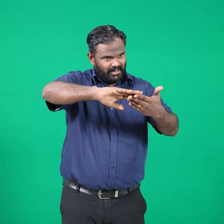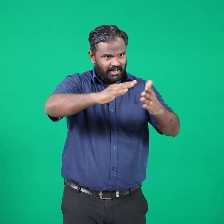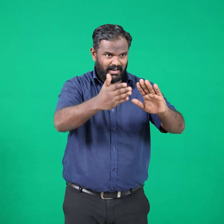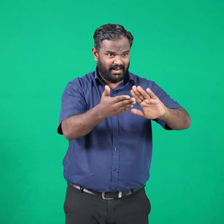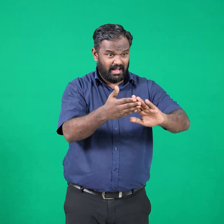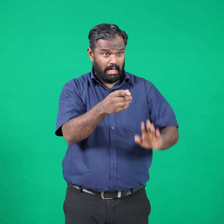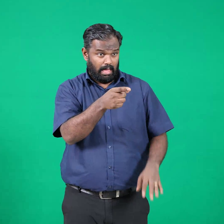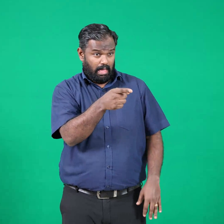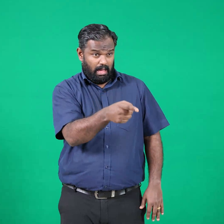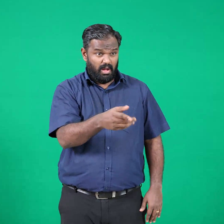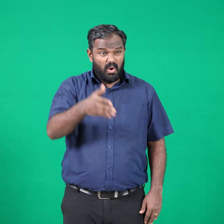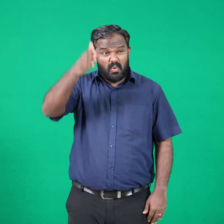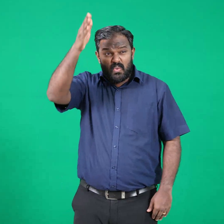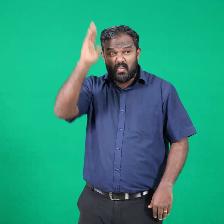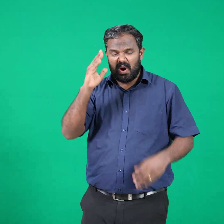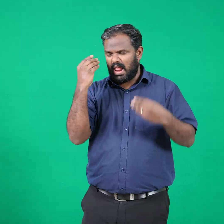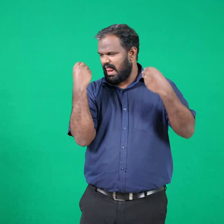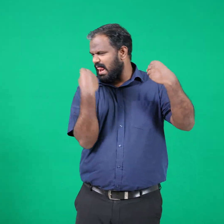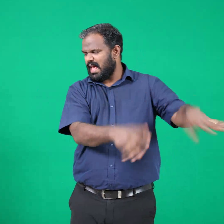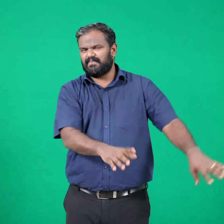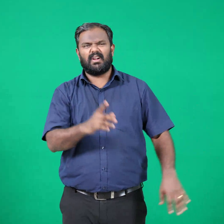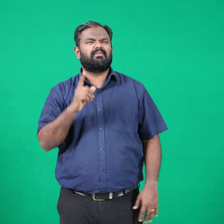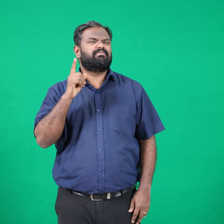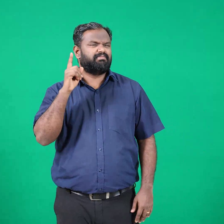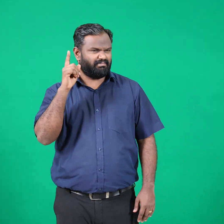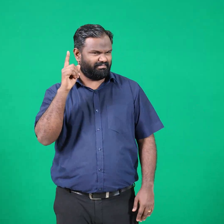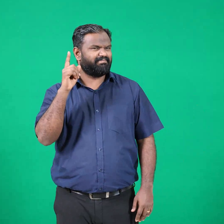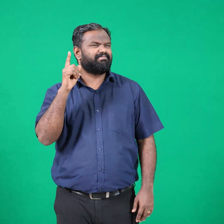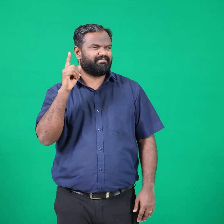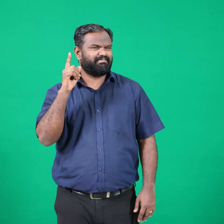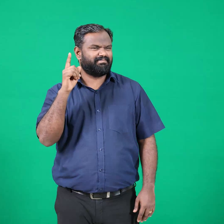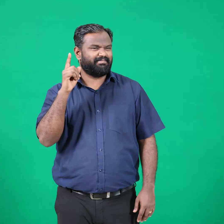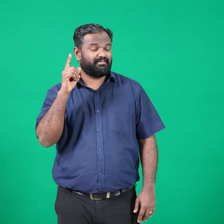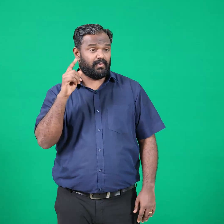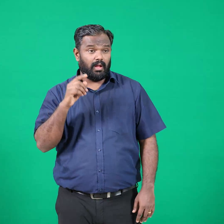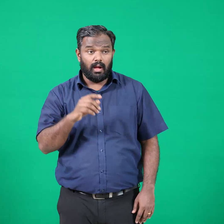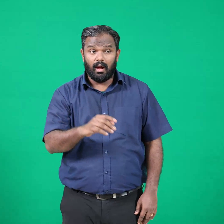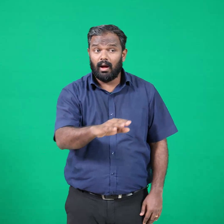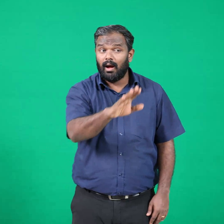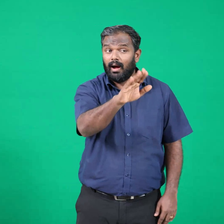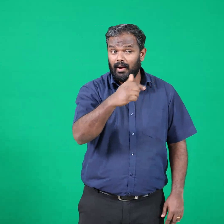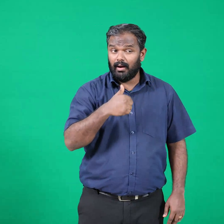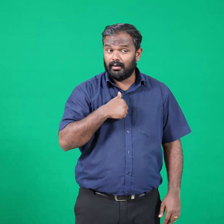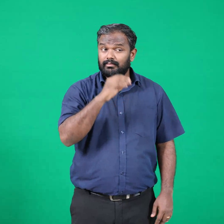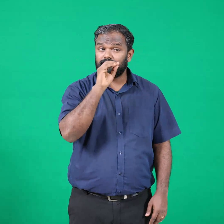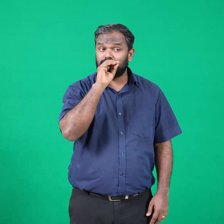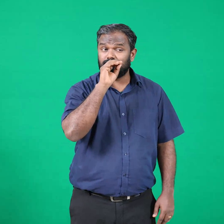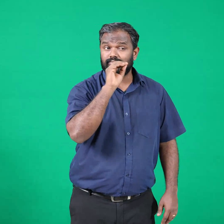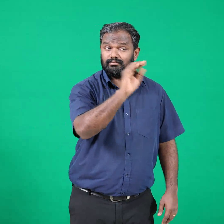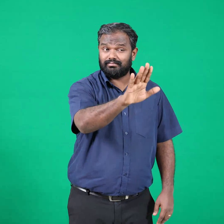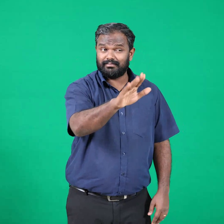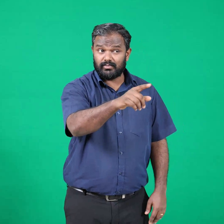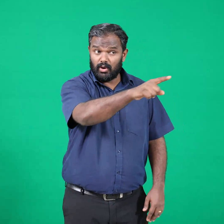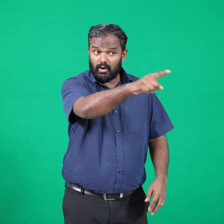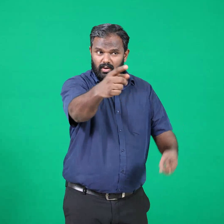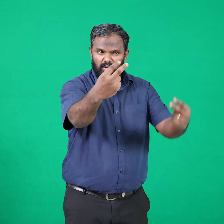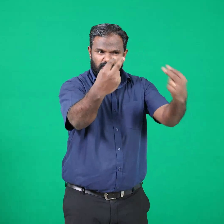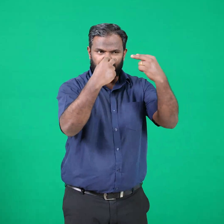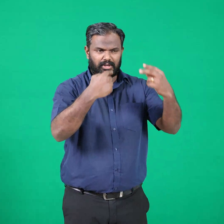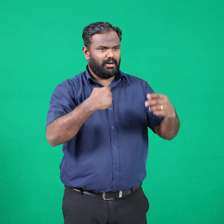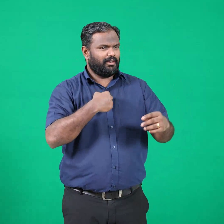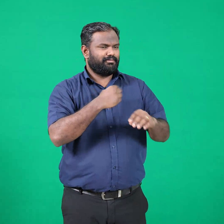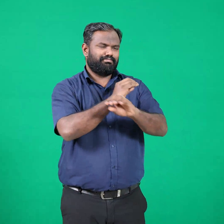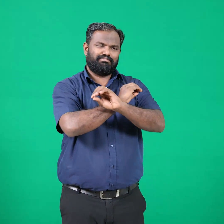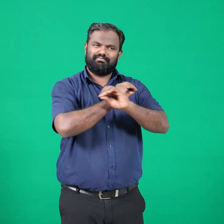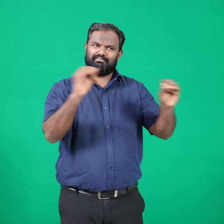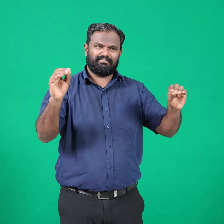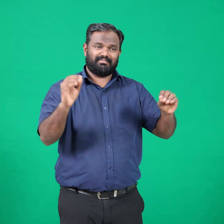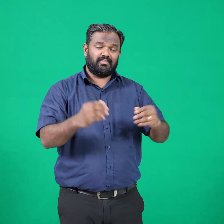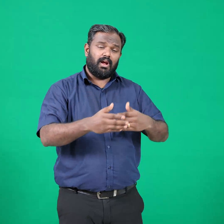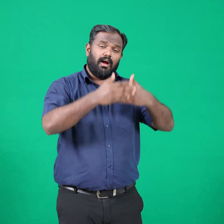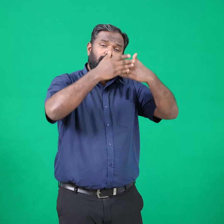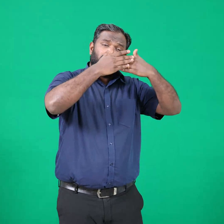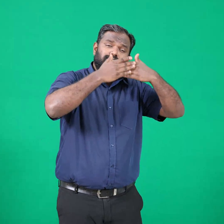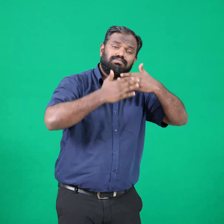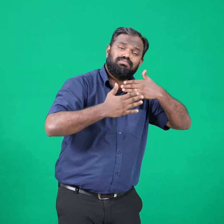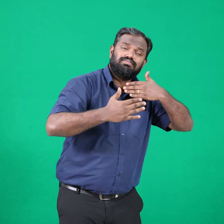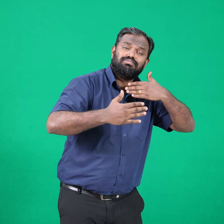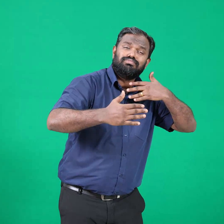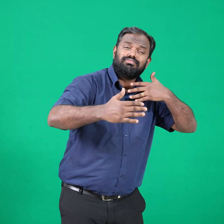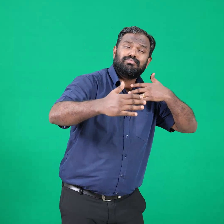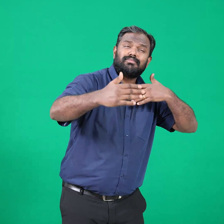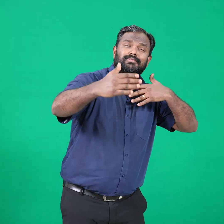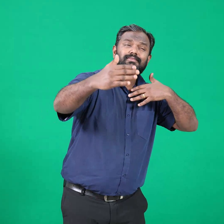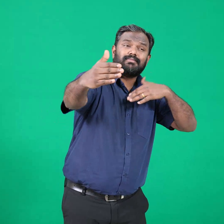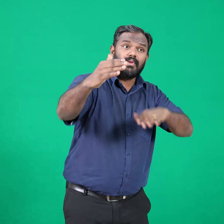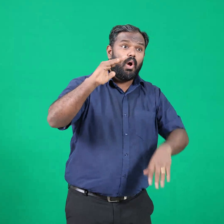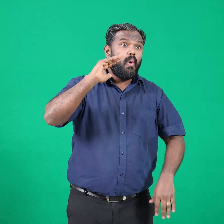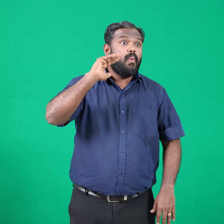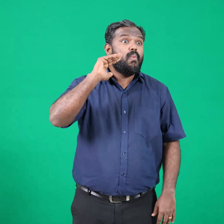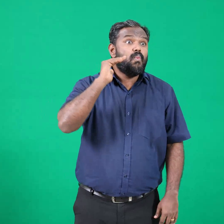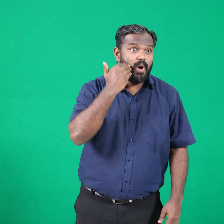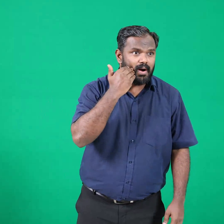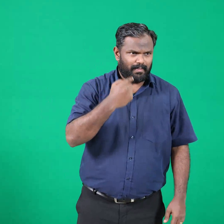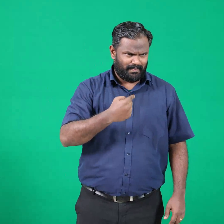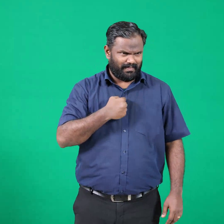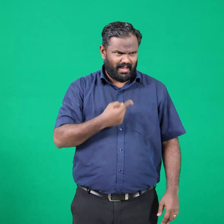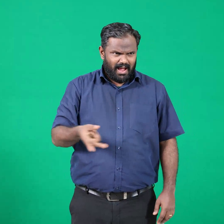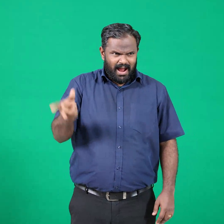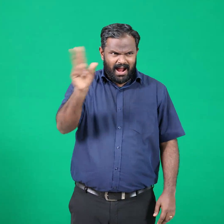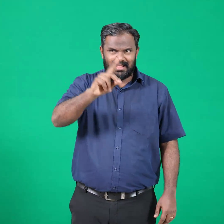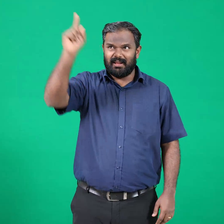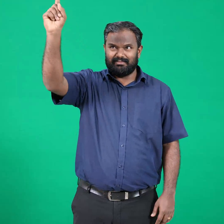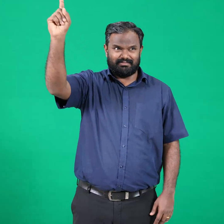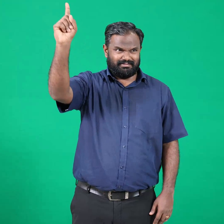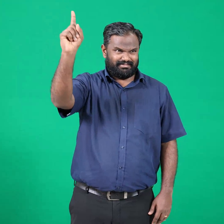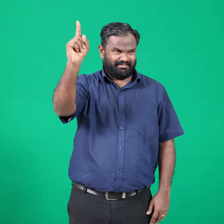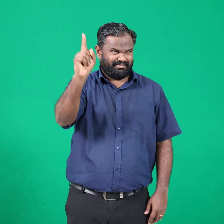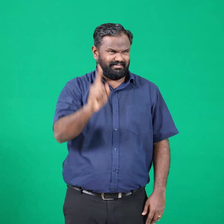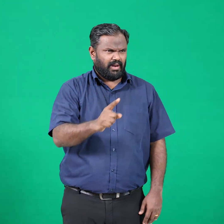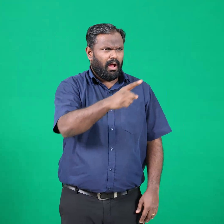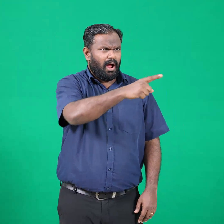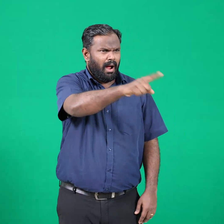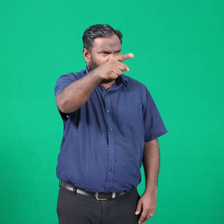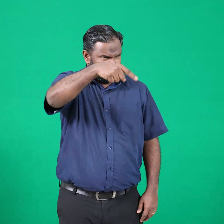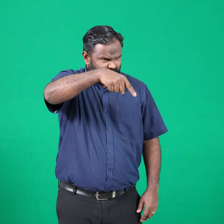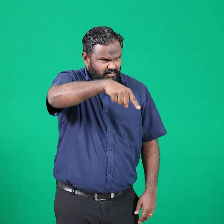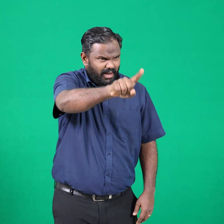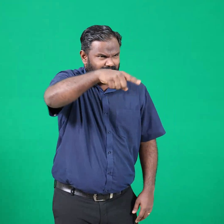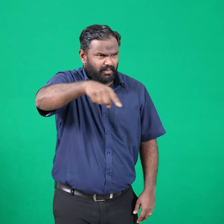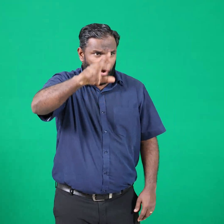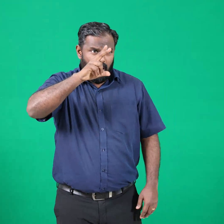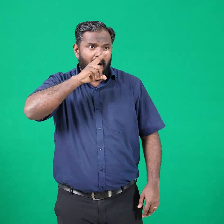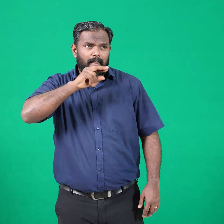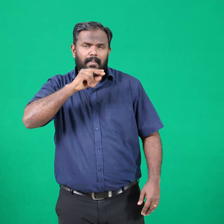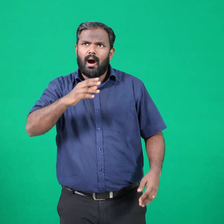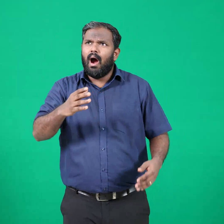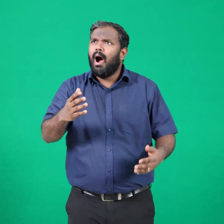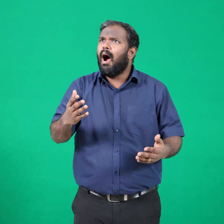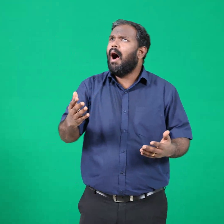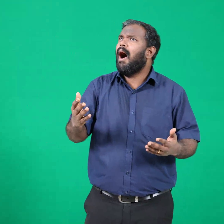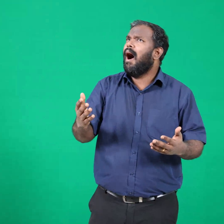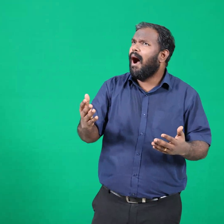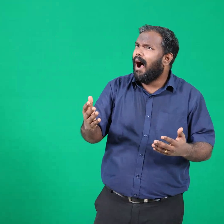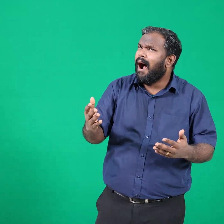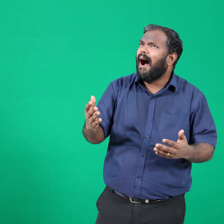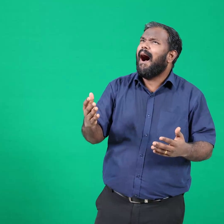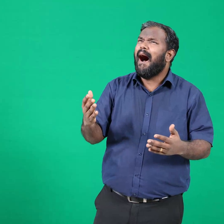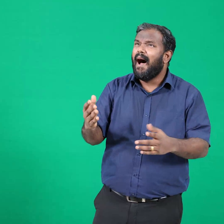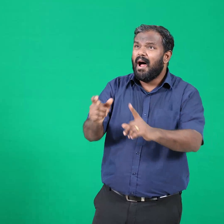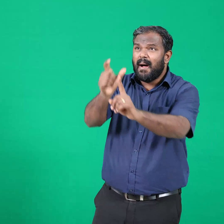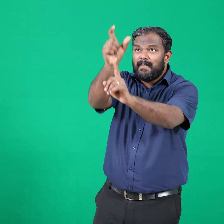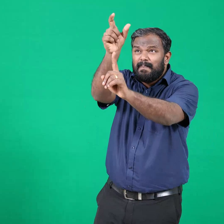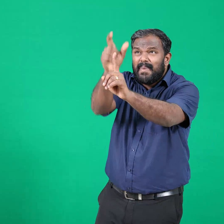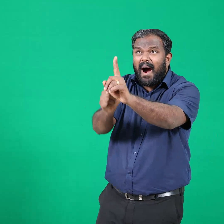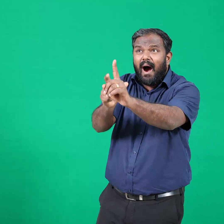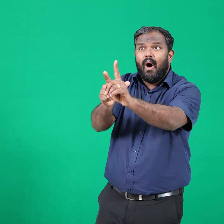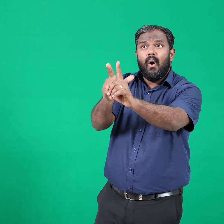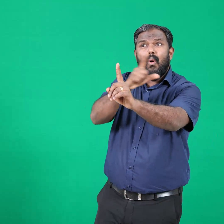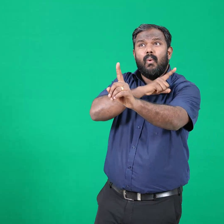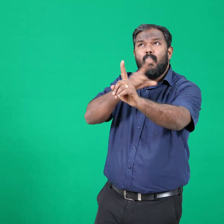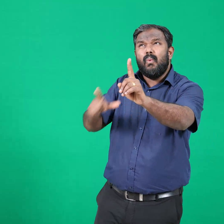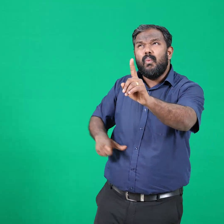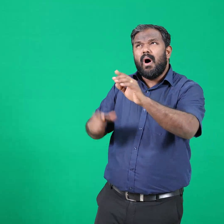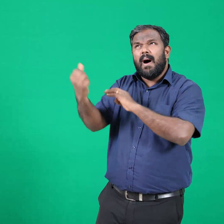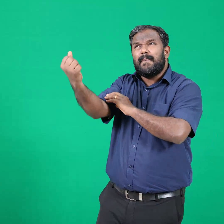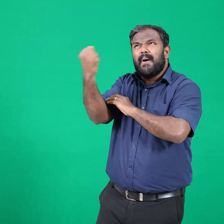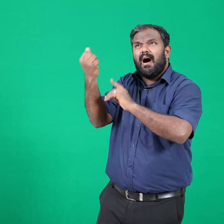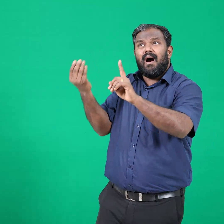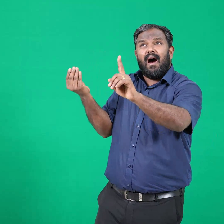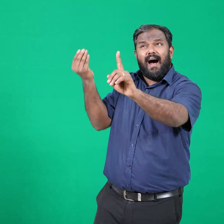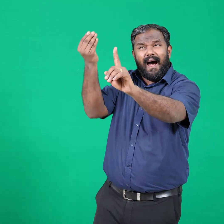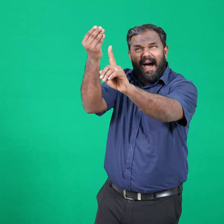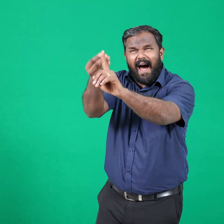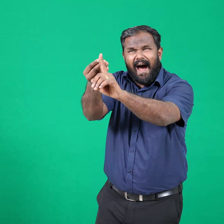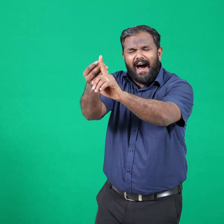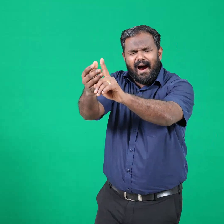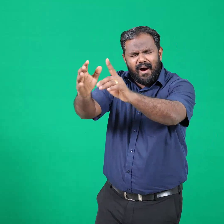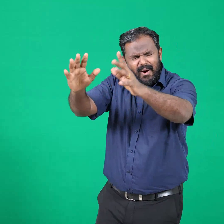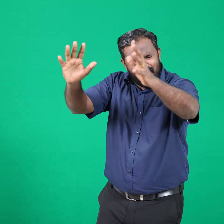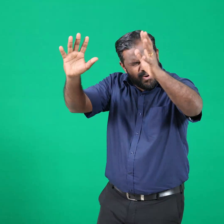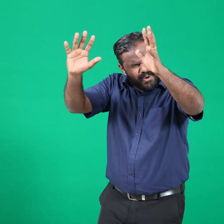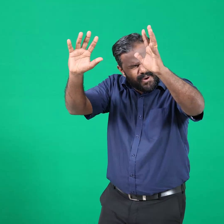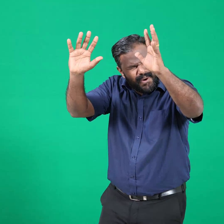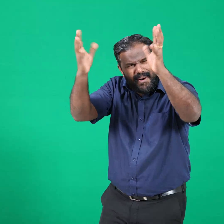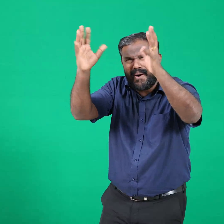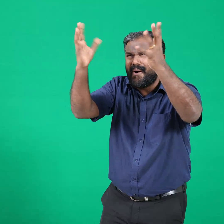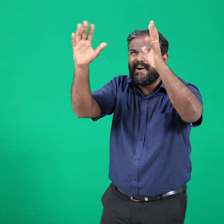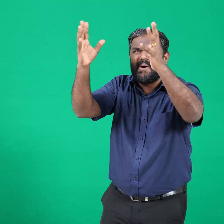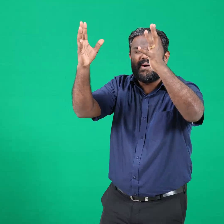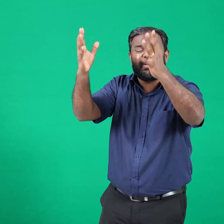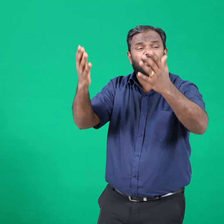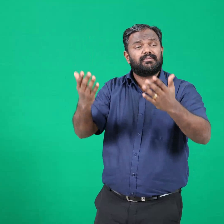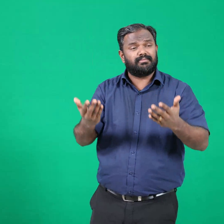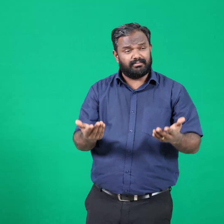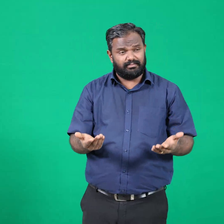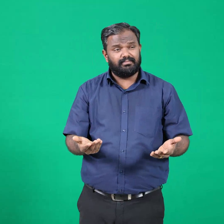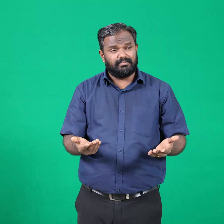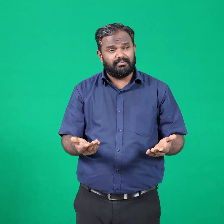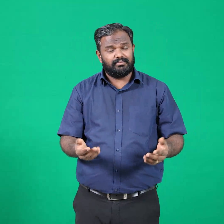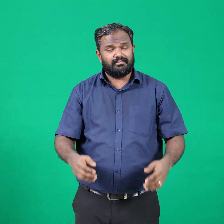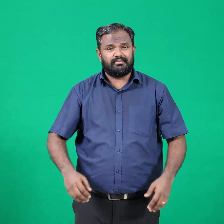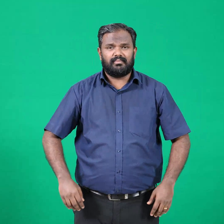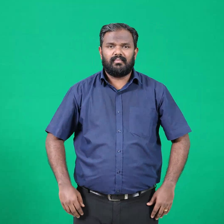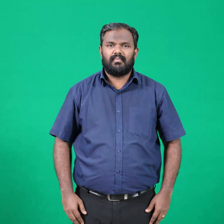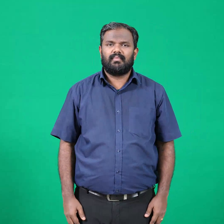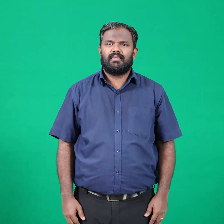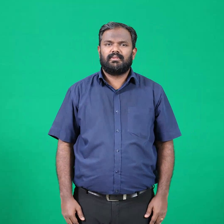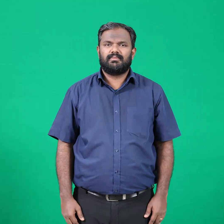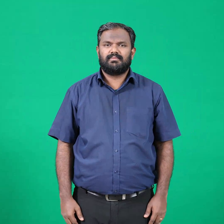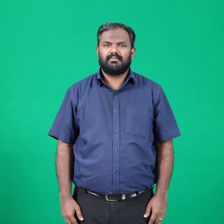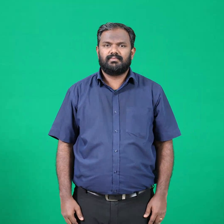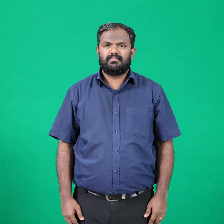And I tell you that you will not see Me again until you say, ' Blessed is He who comes in the name of the Lord.'"